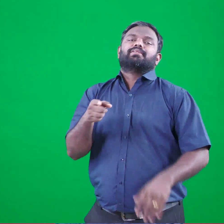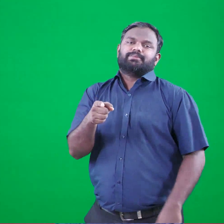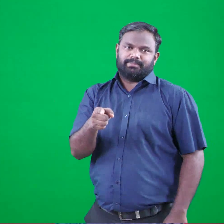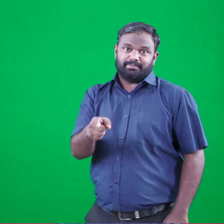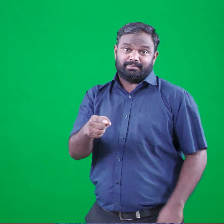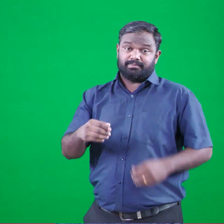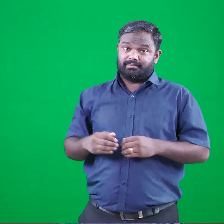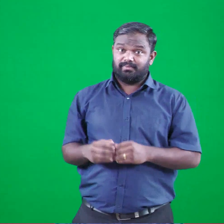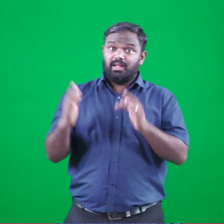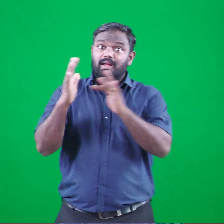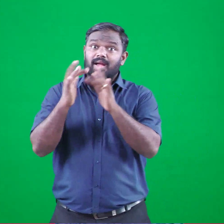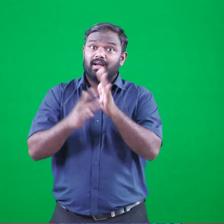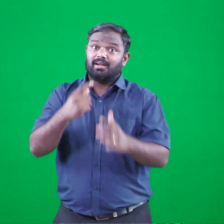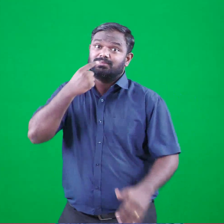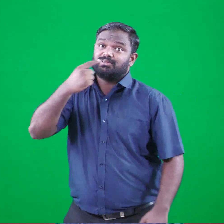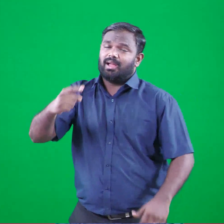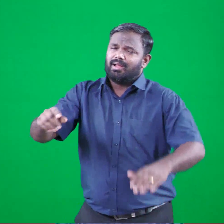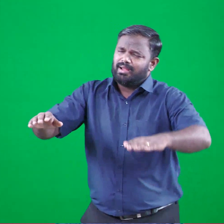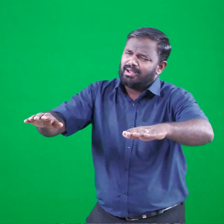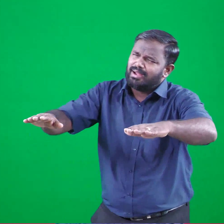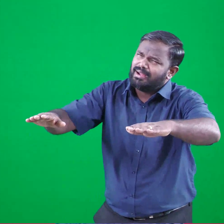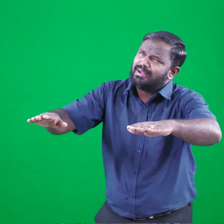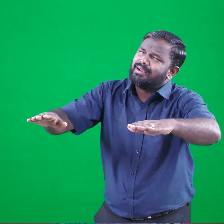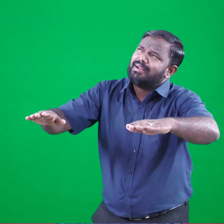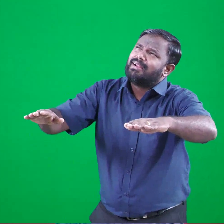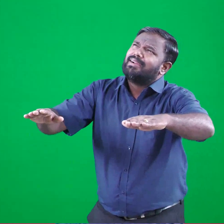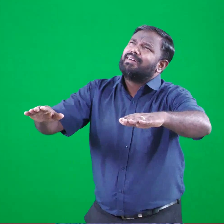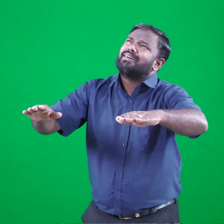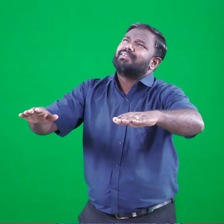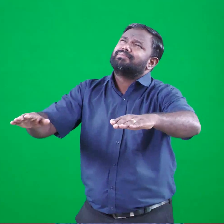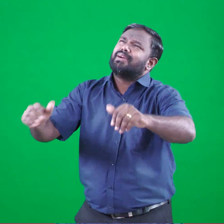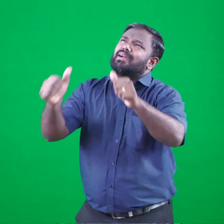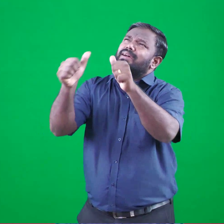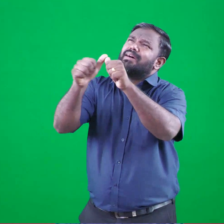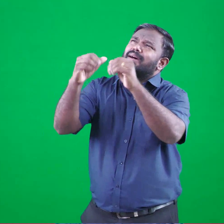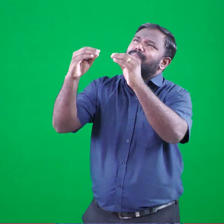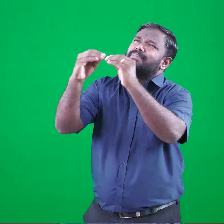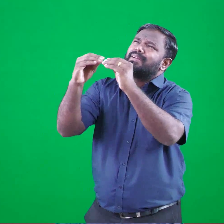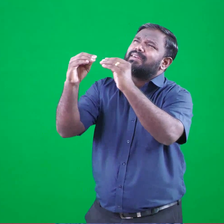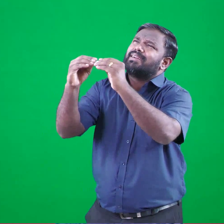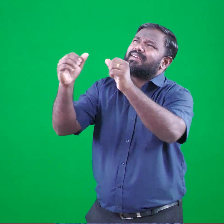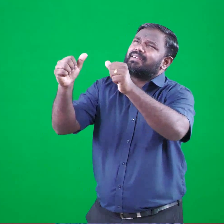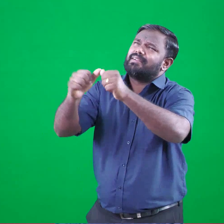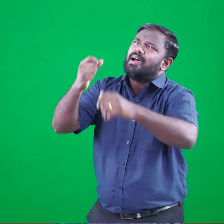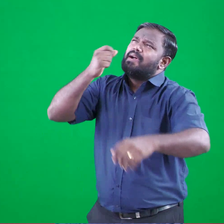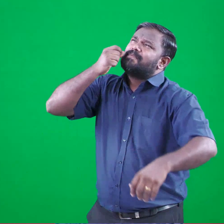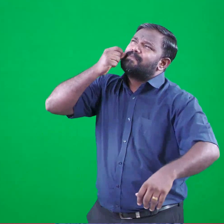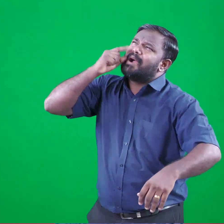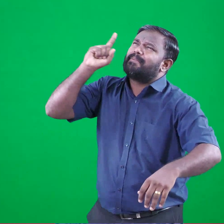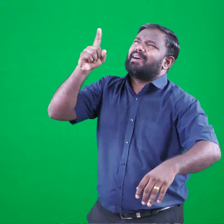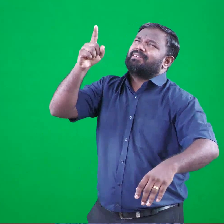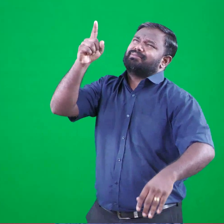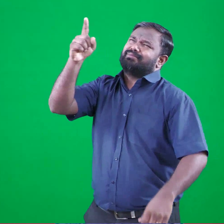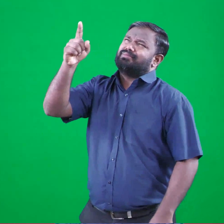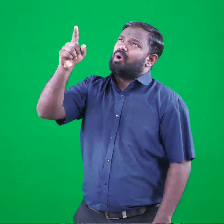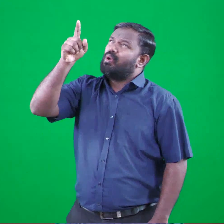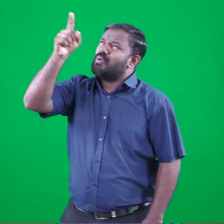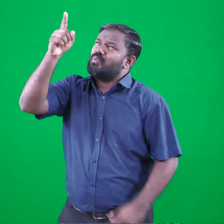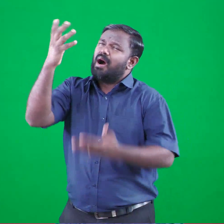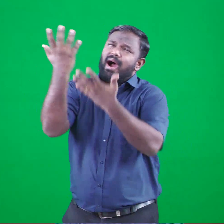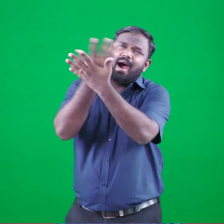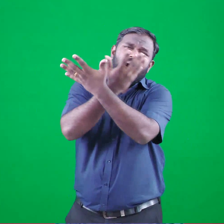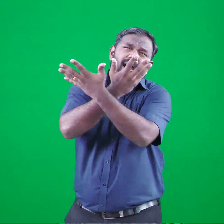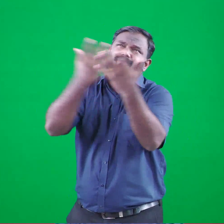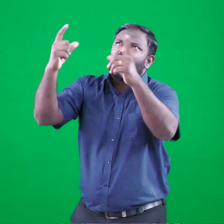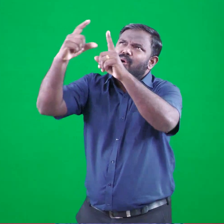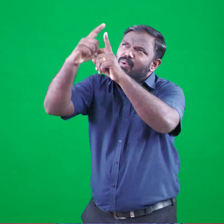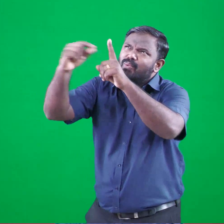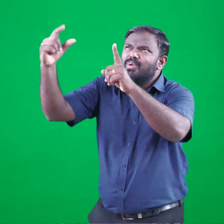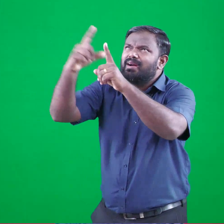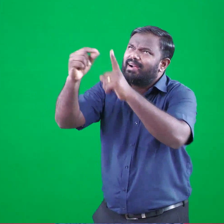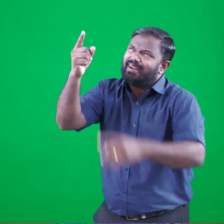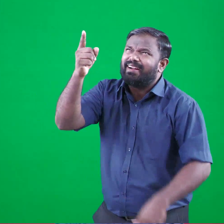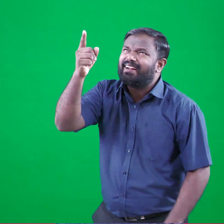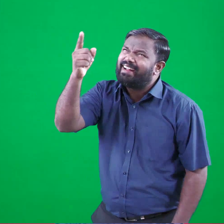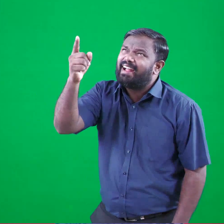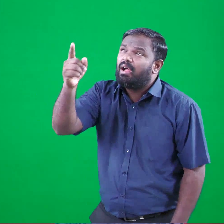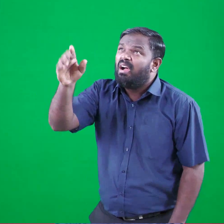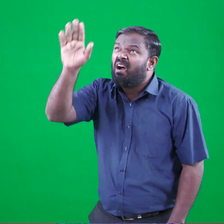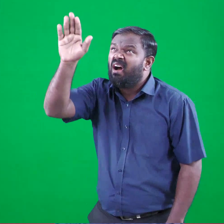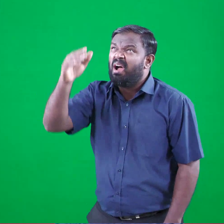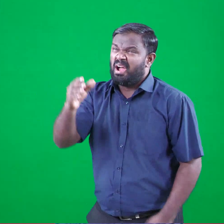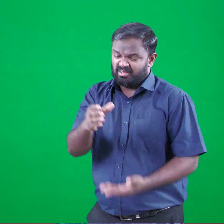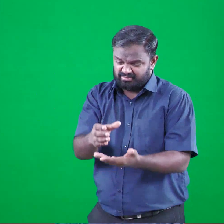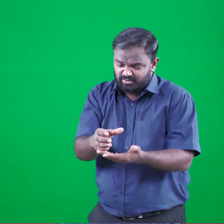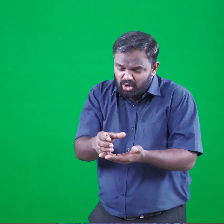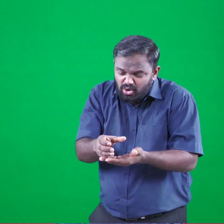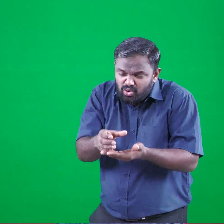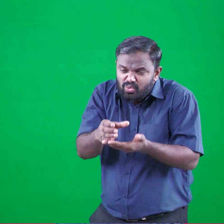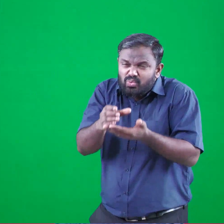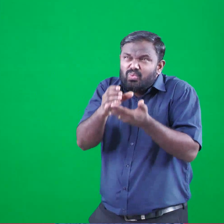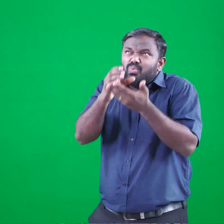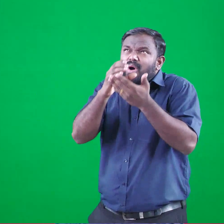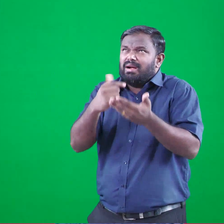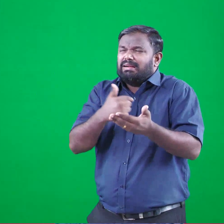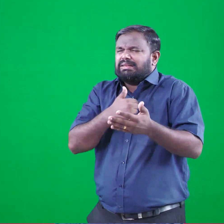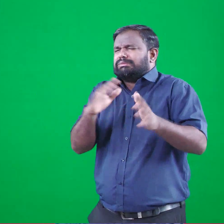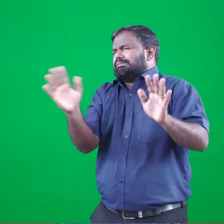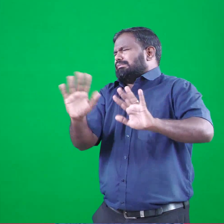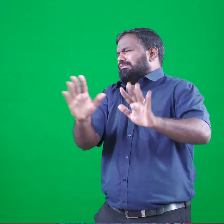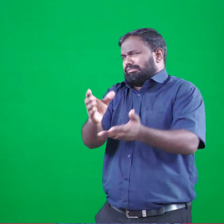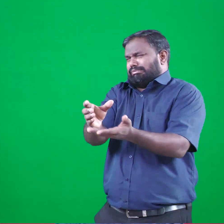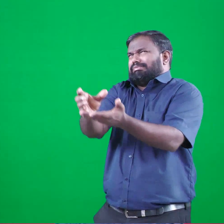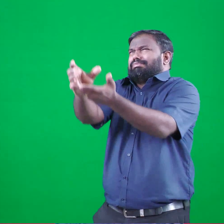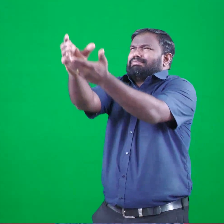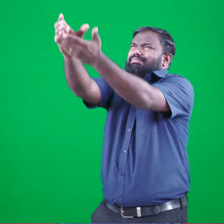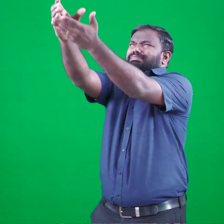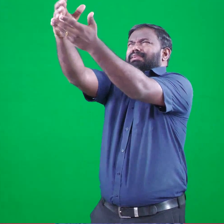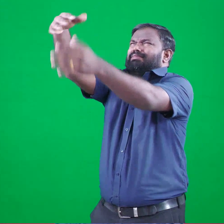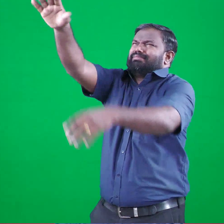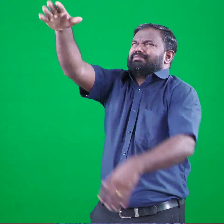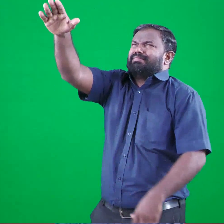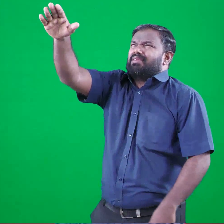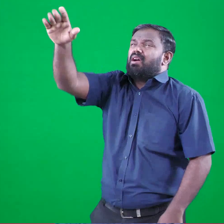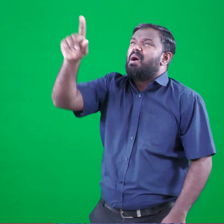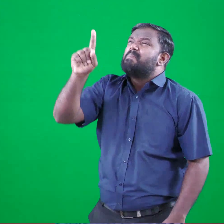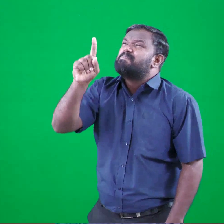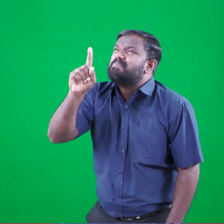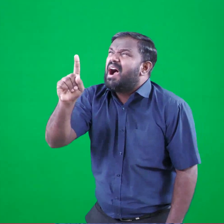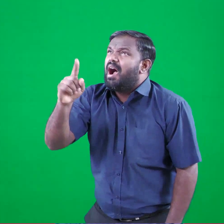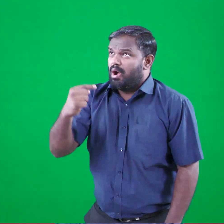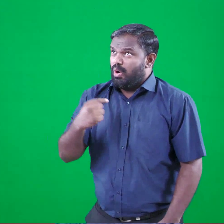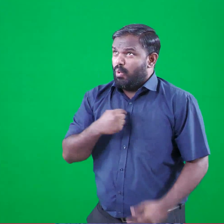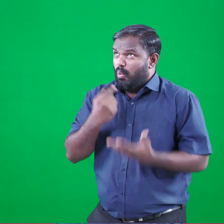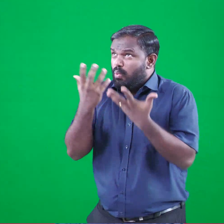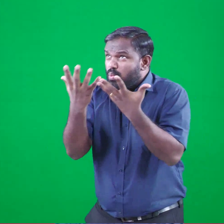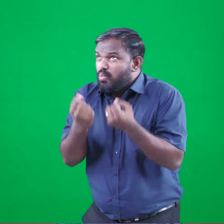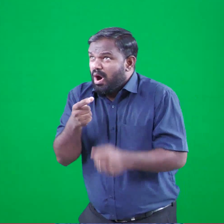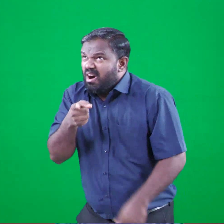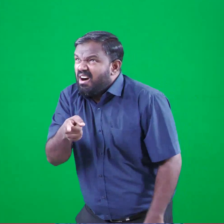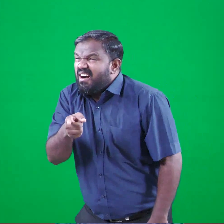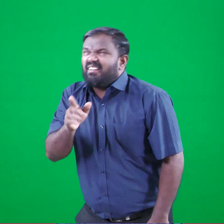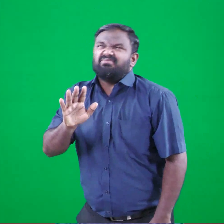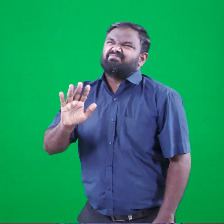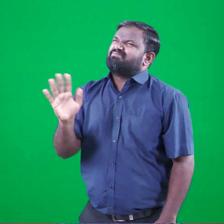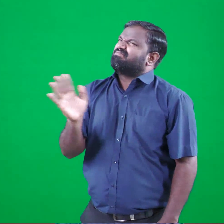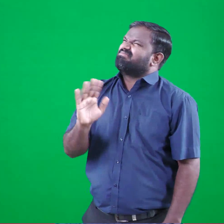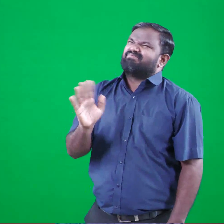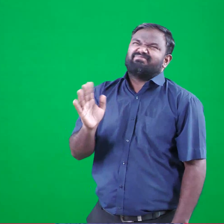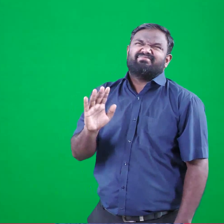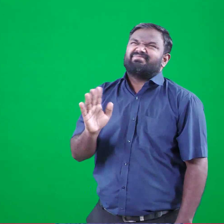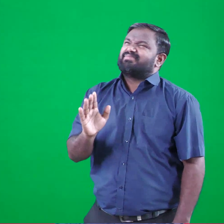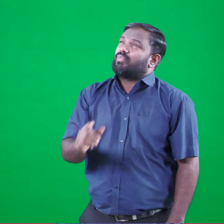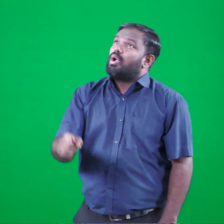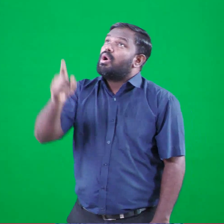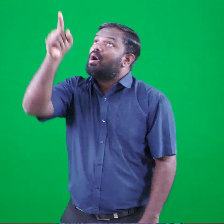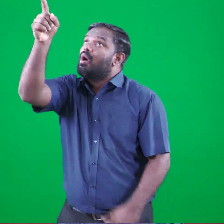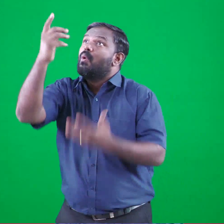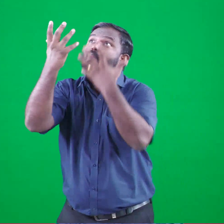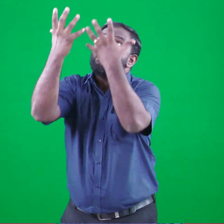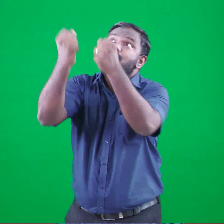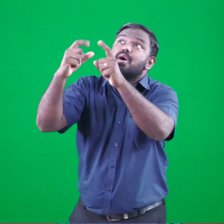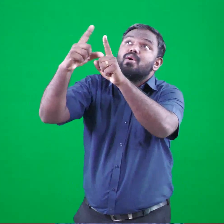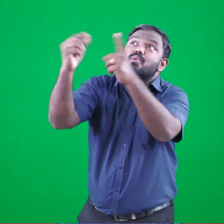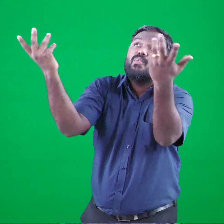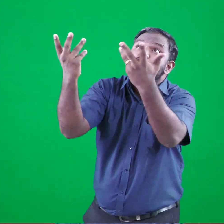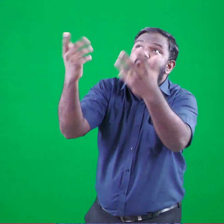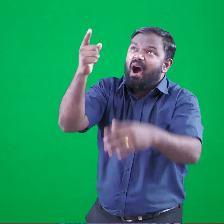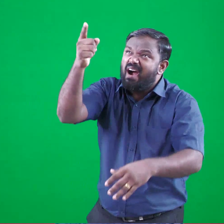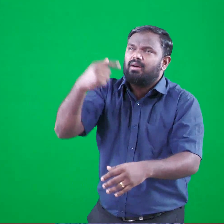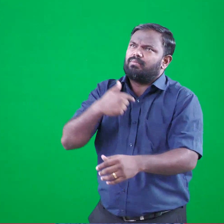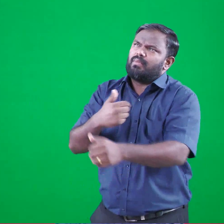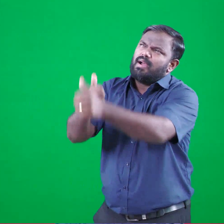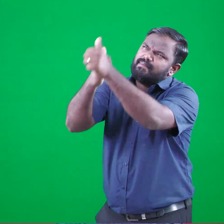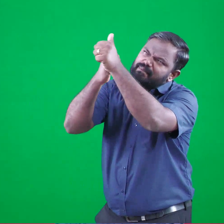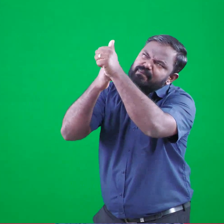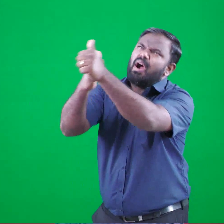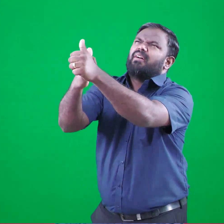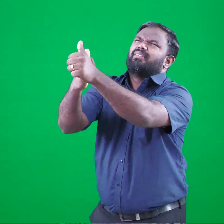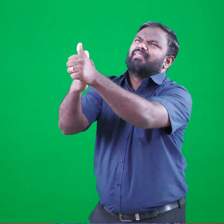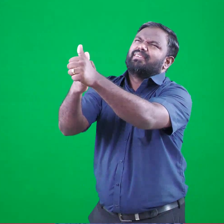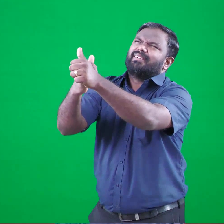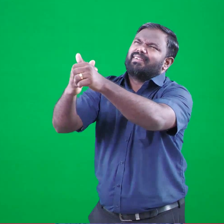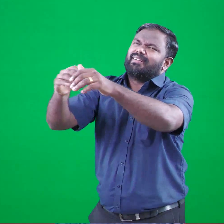"Abba, Father," He said, "all things are possible for You. Take this cup from Me.